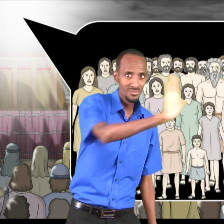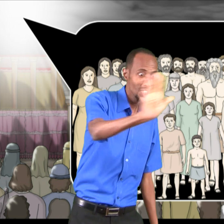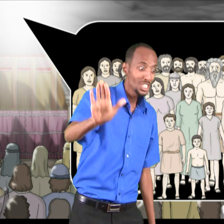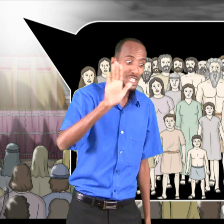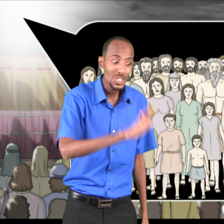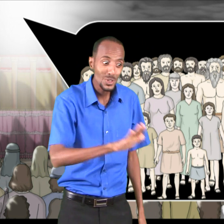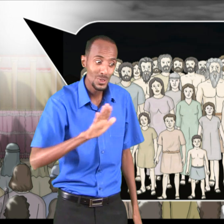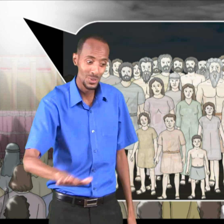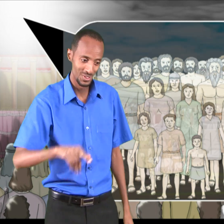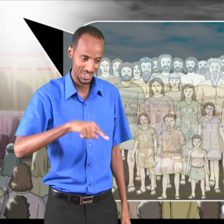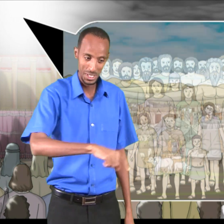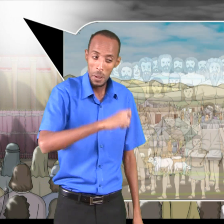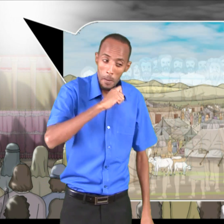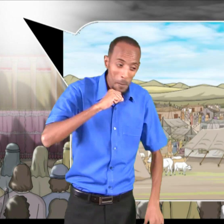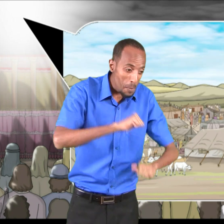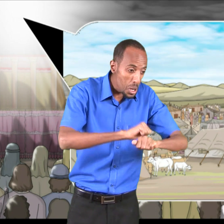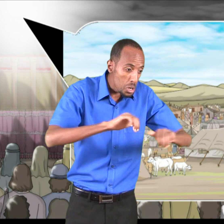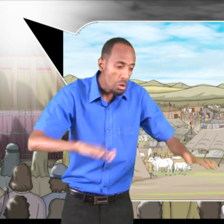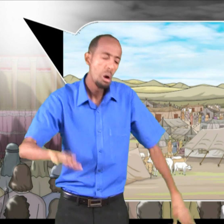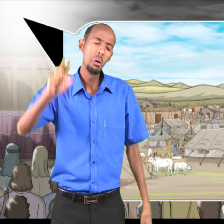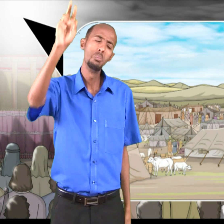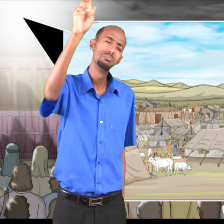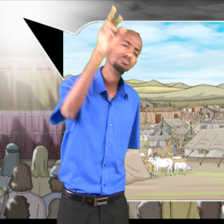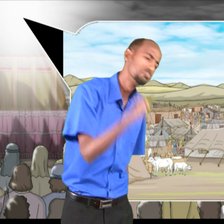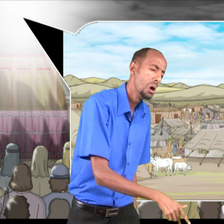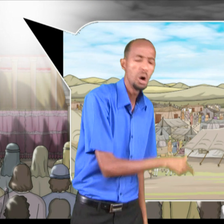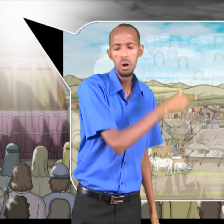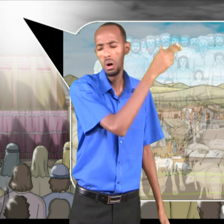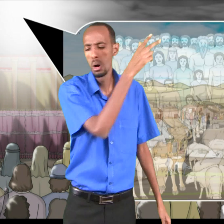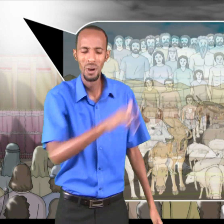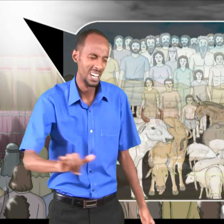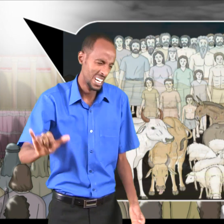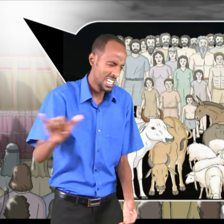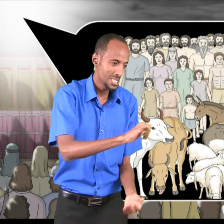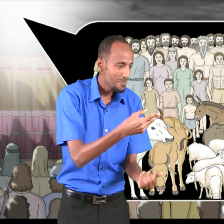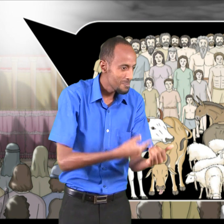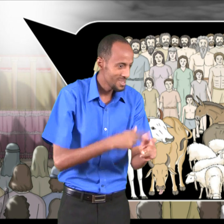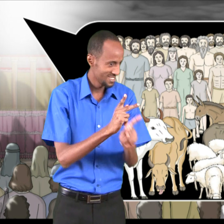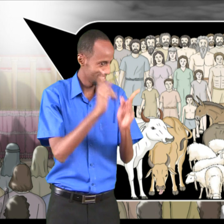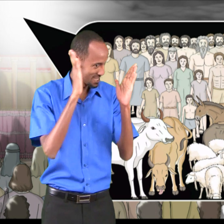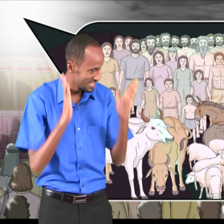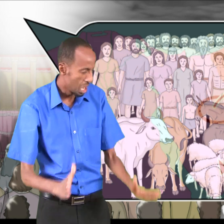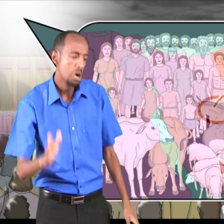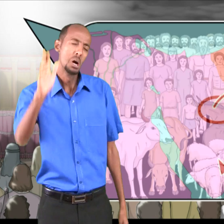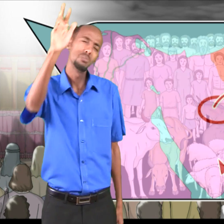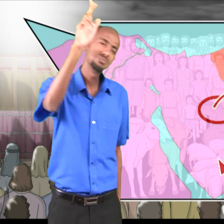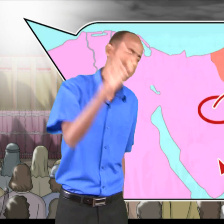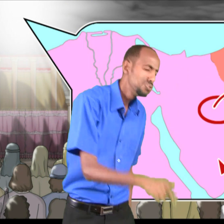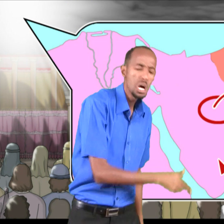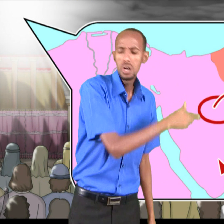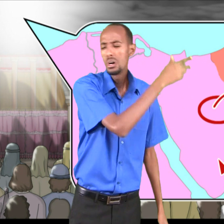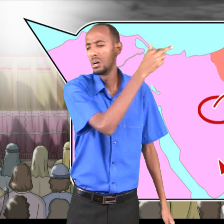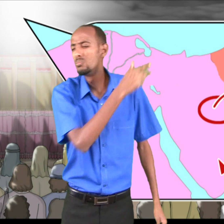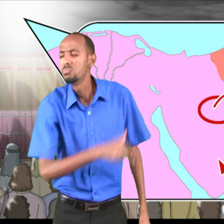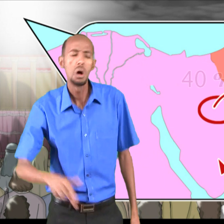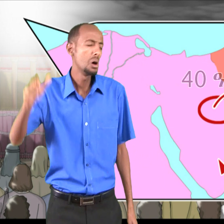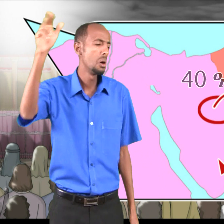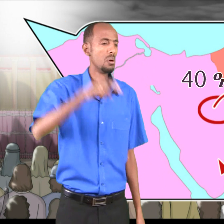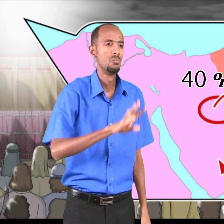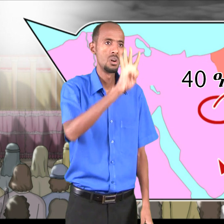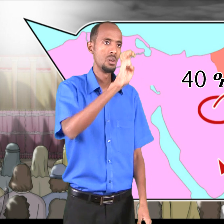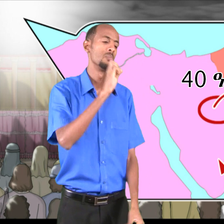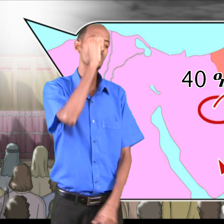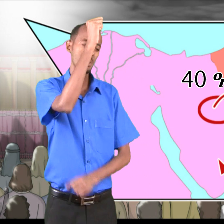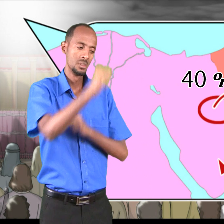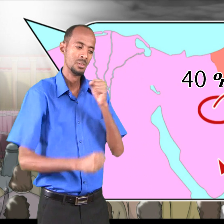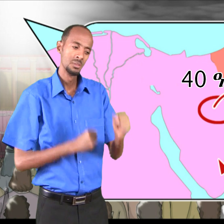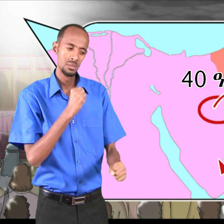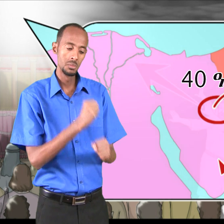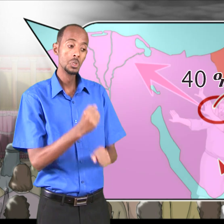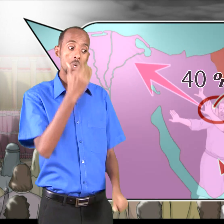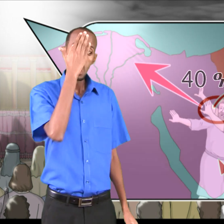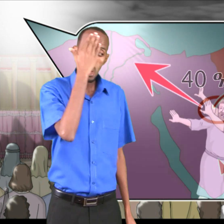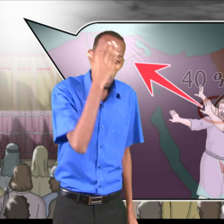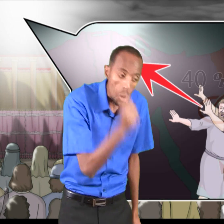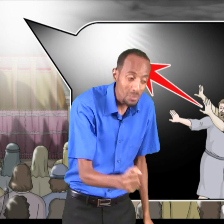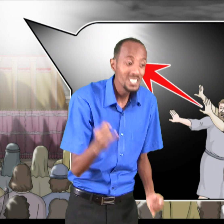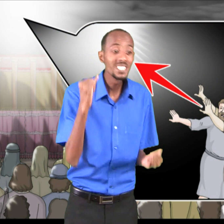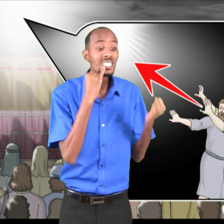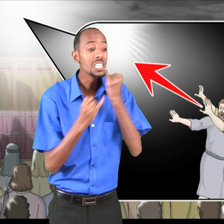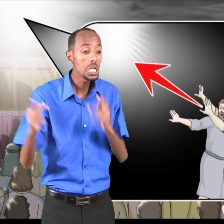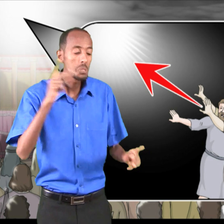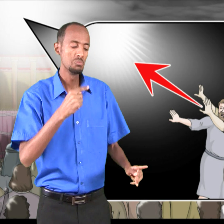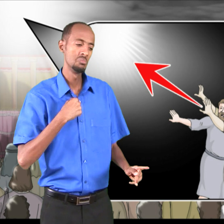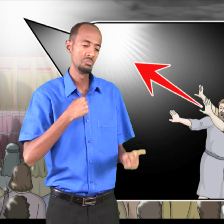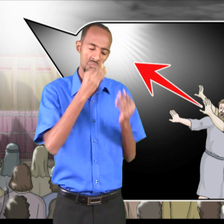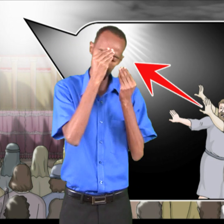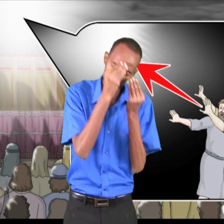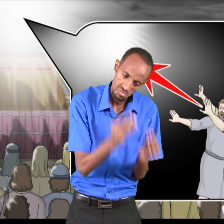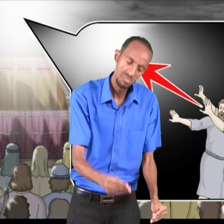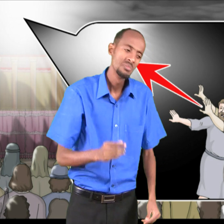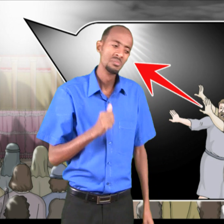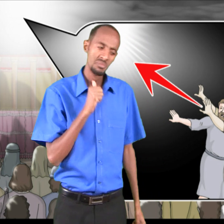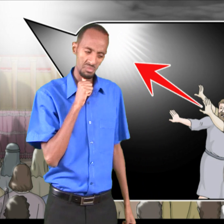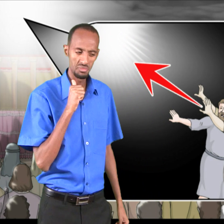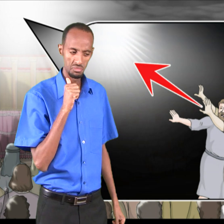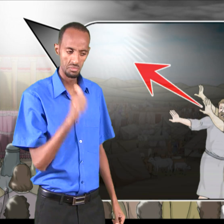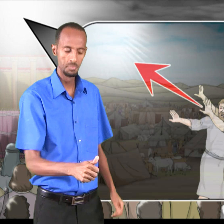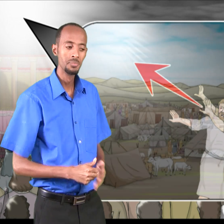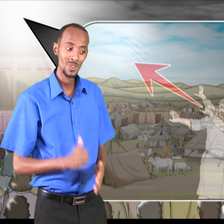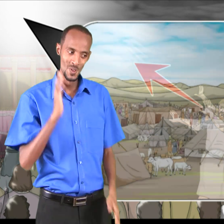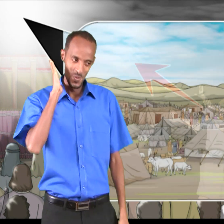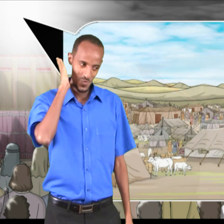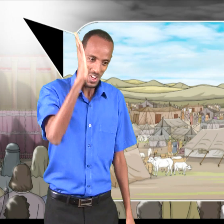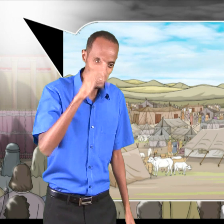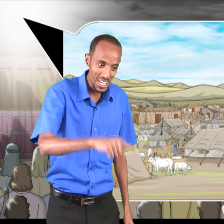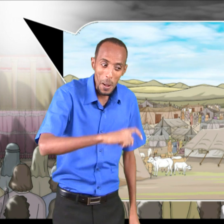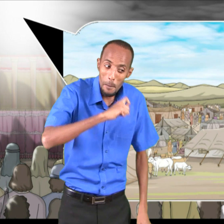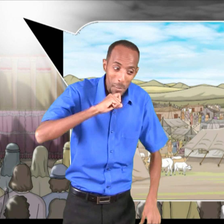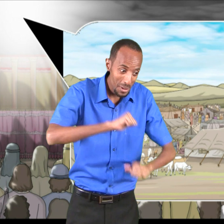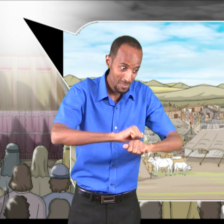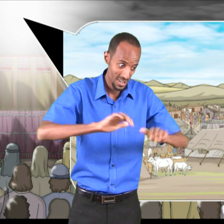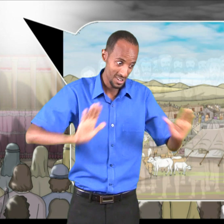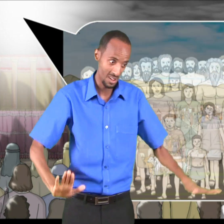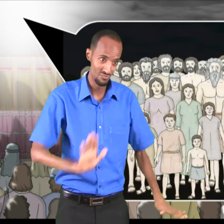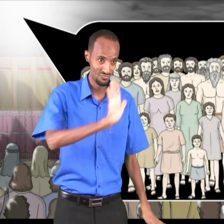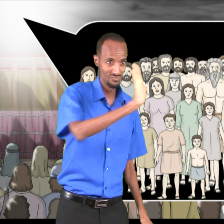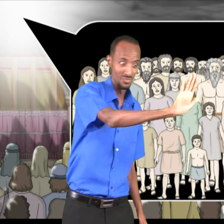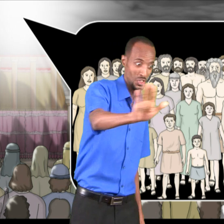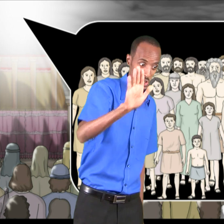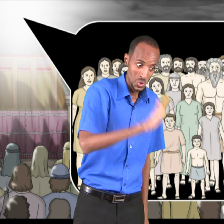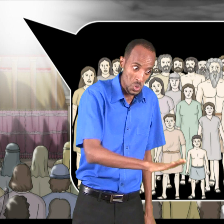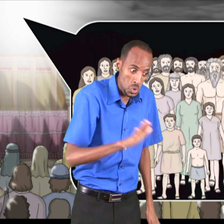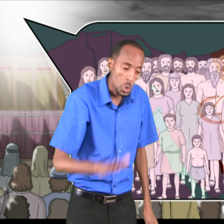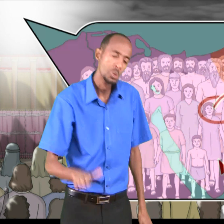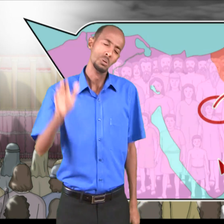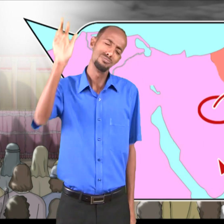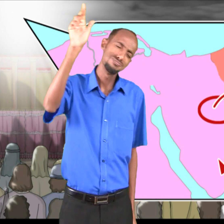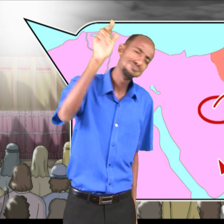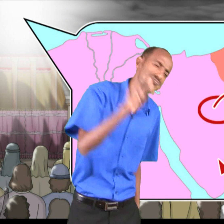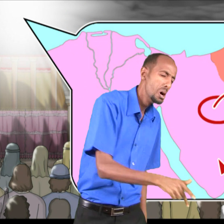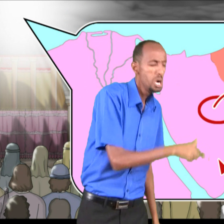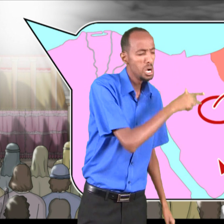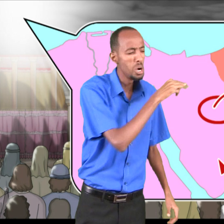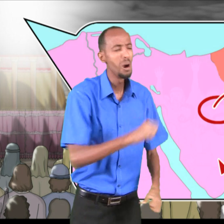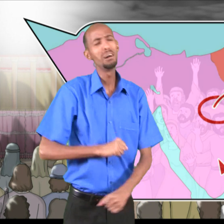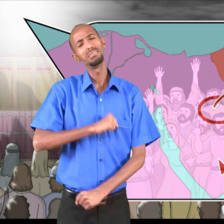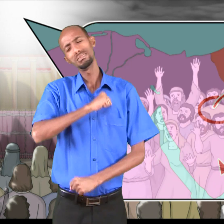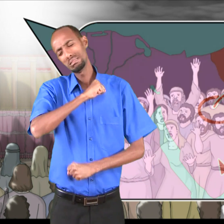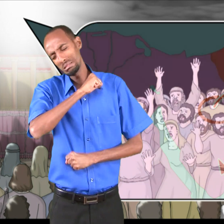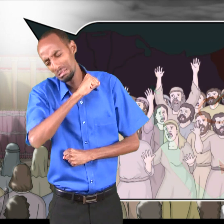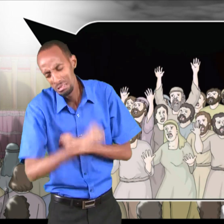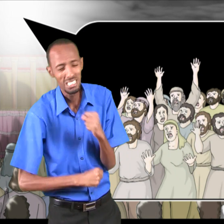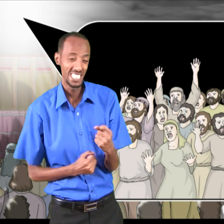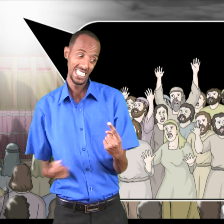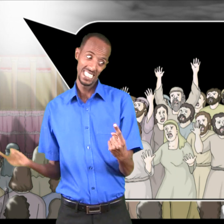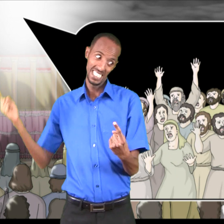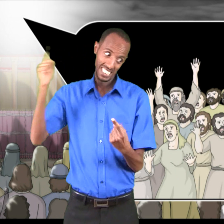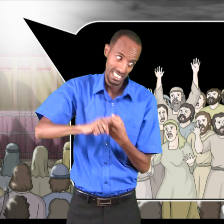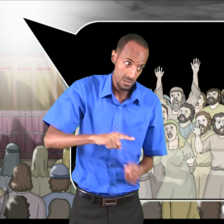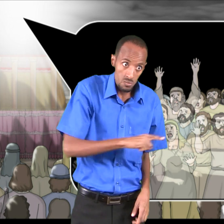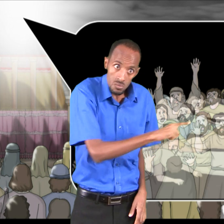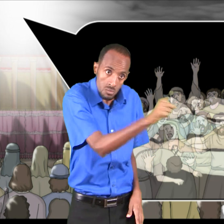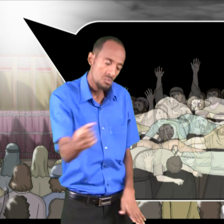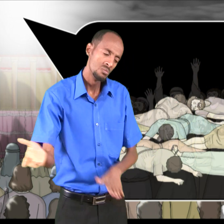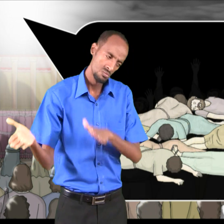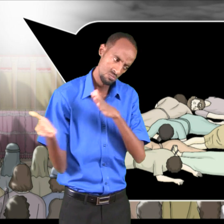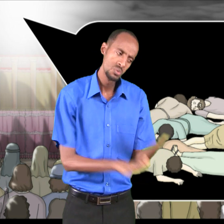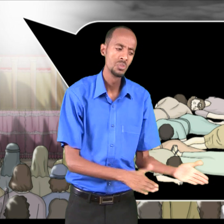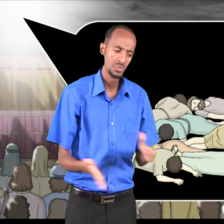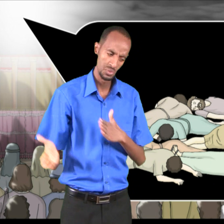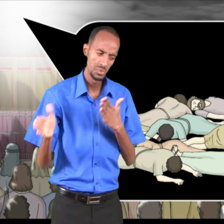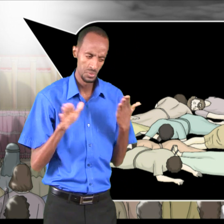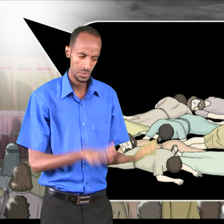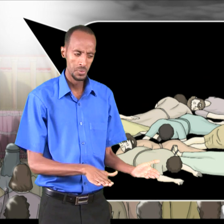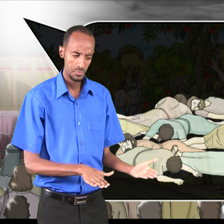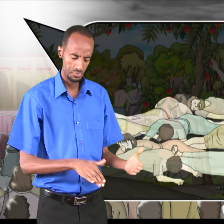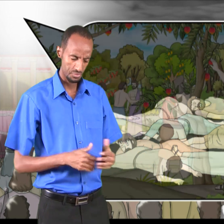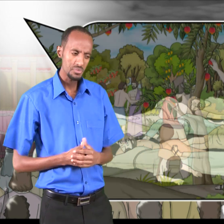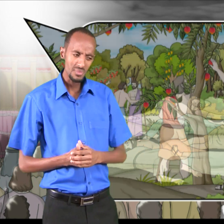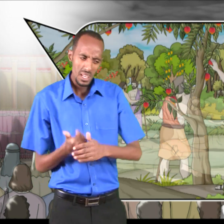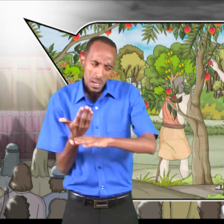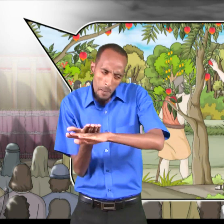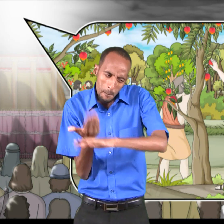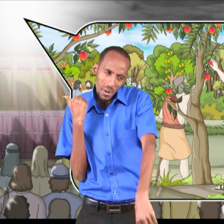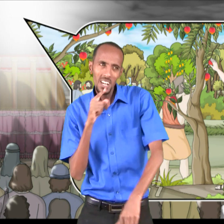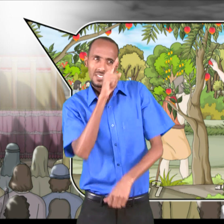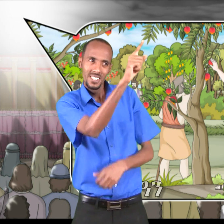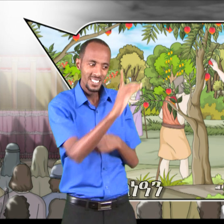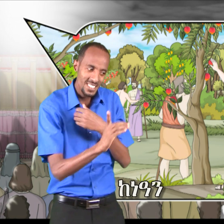Your children will be shepherds in the wilderness for forty years, and they will suffer for your unfaithfulness until the last of your bodies lies in the wilderness.